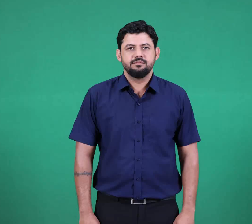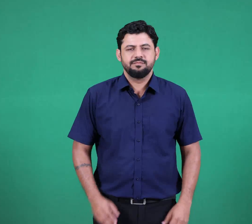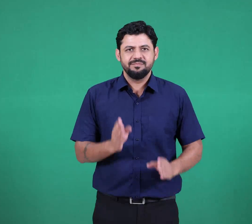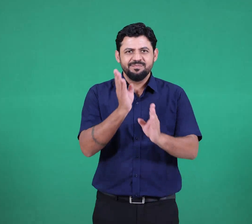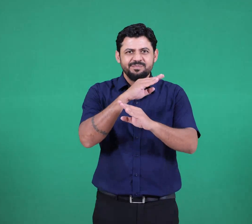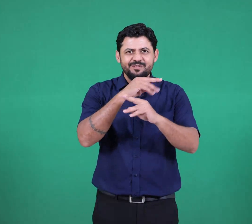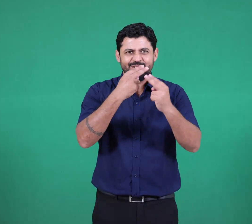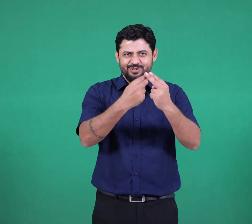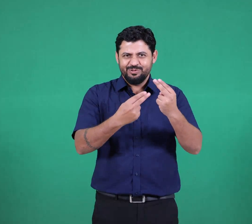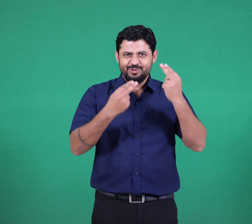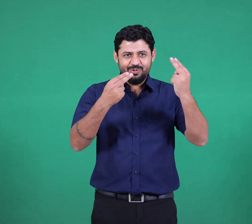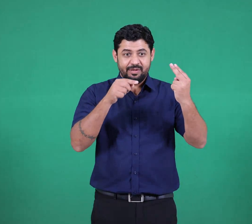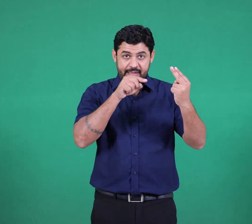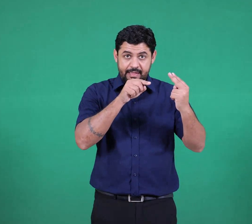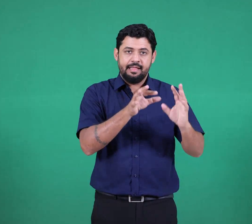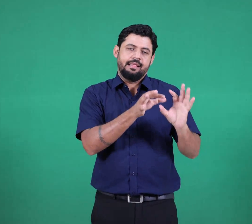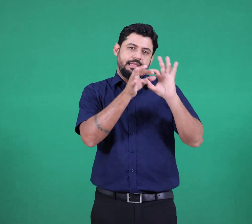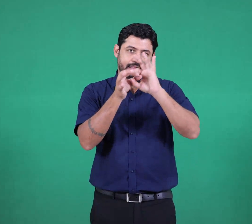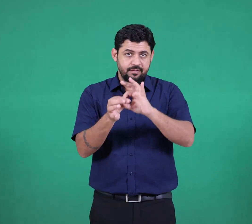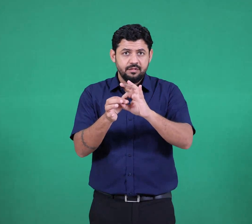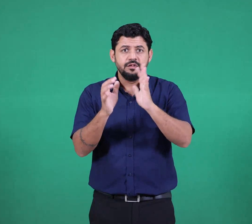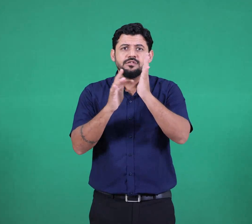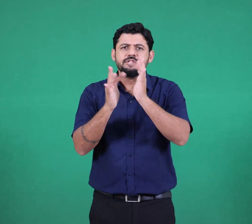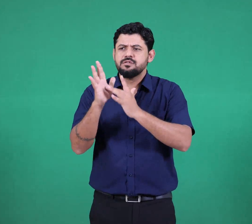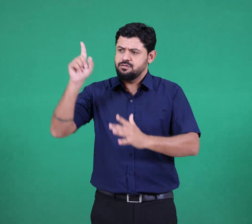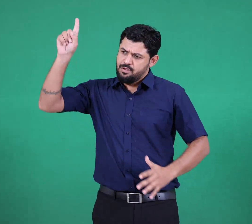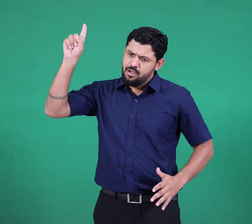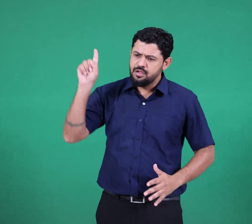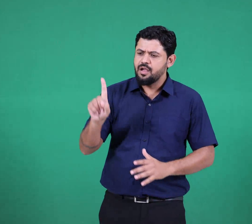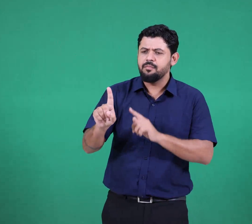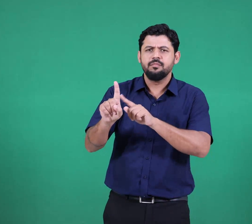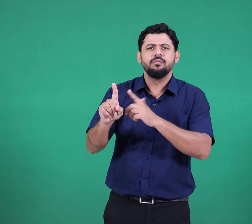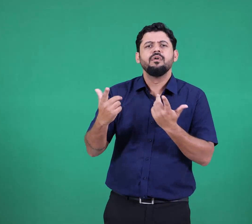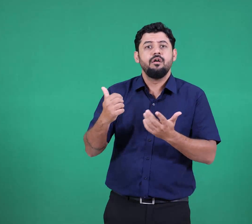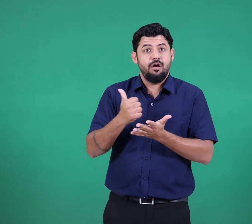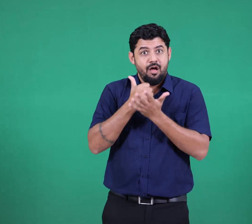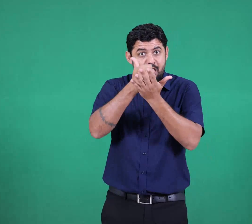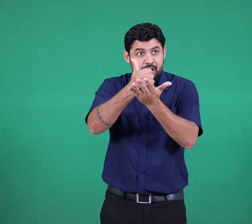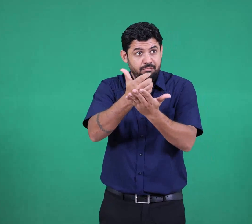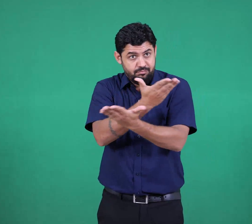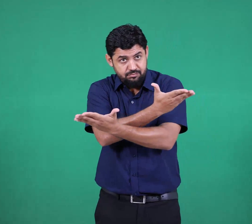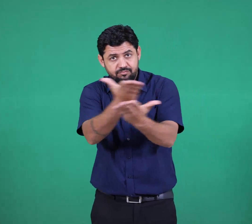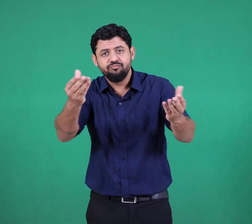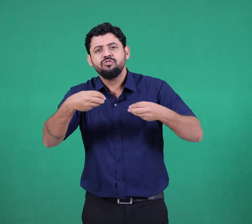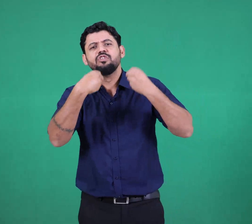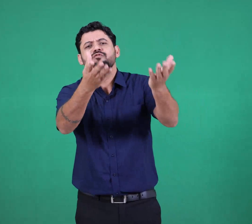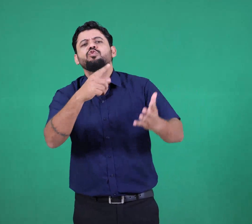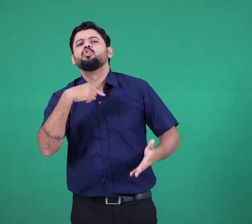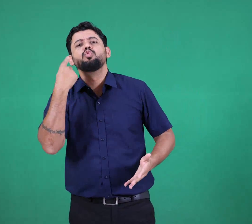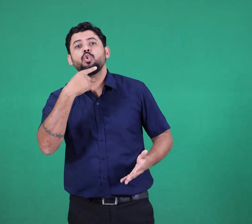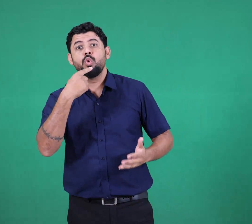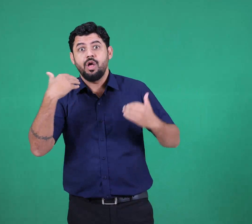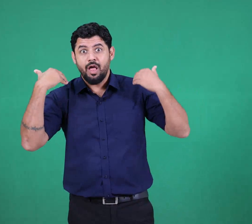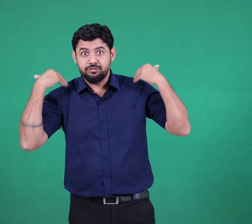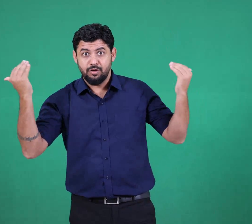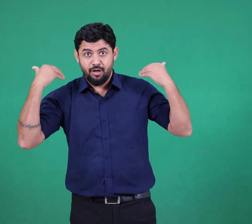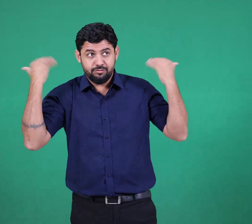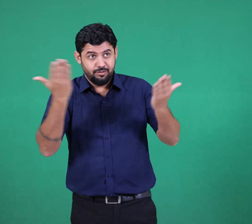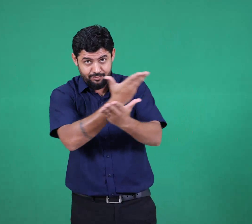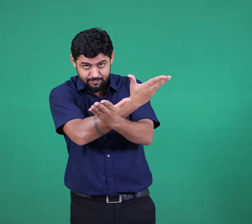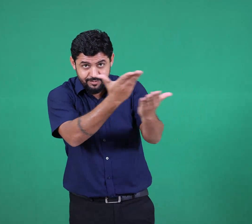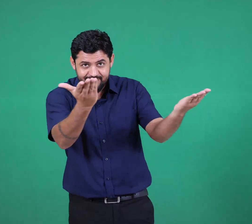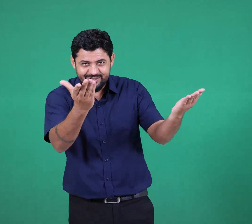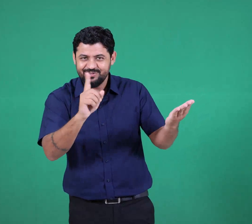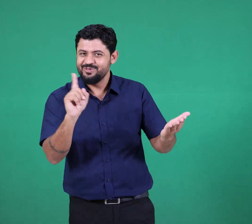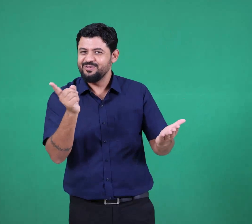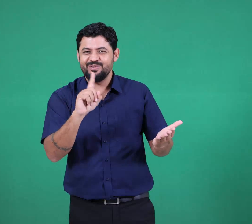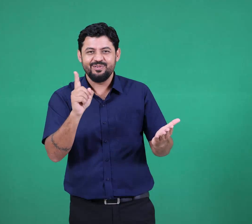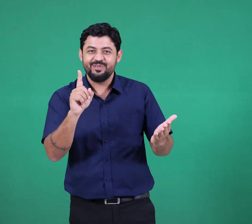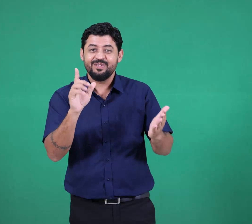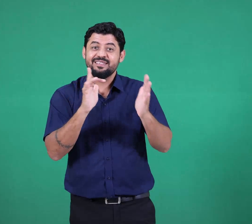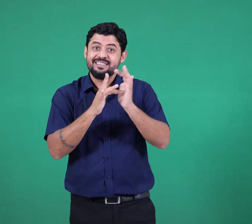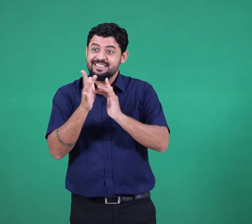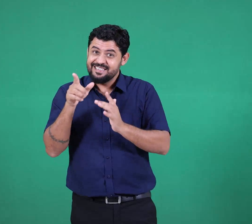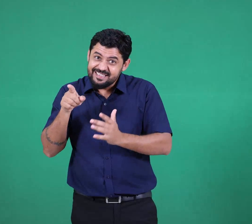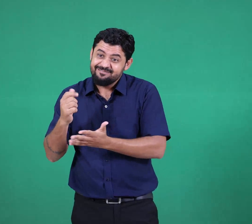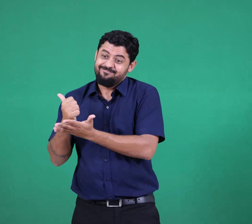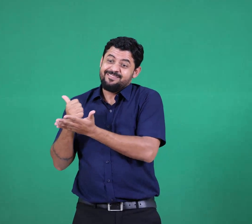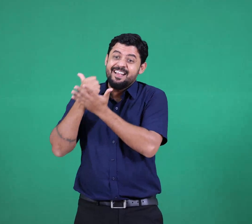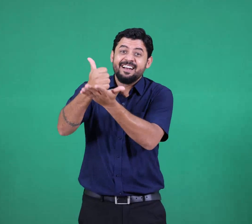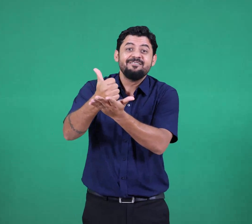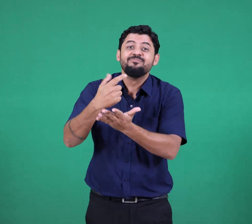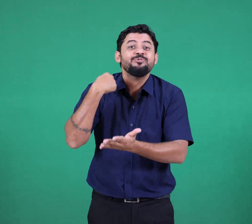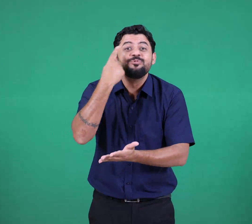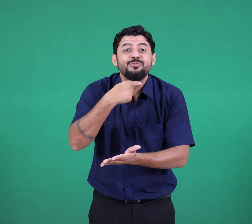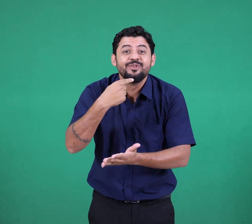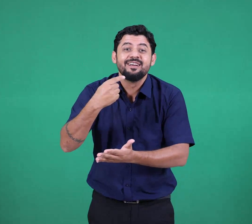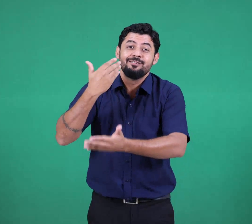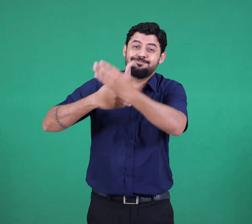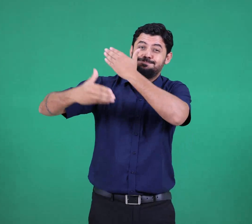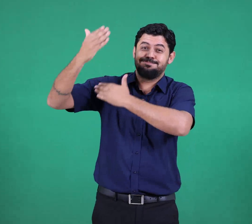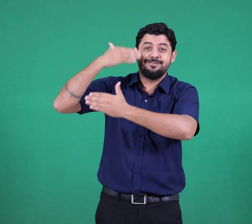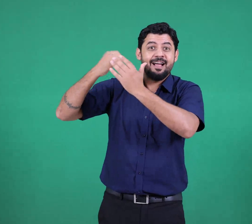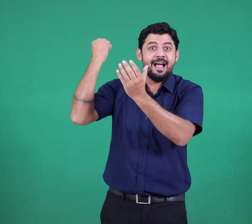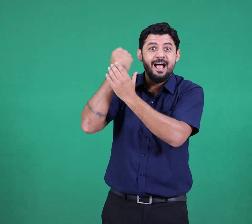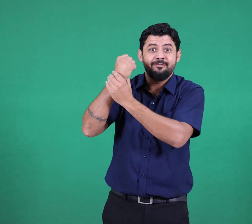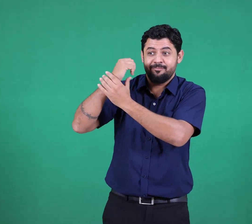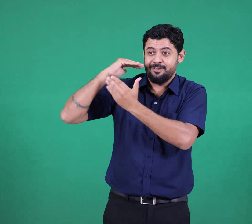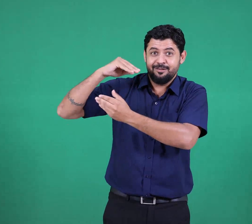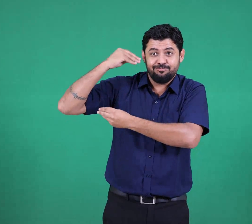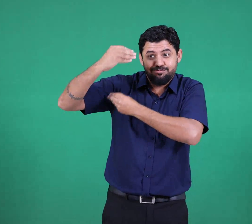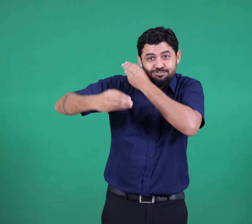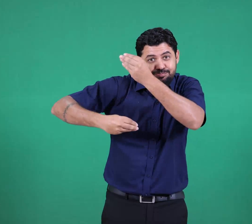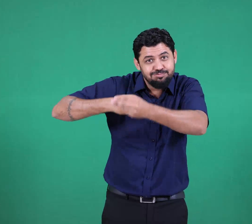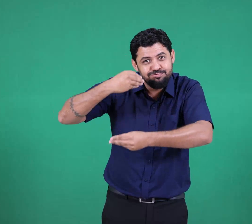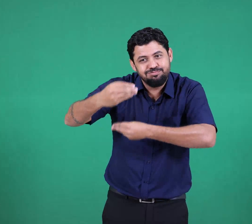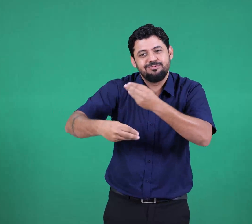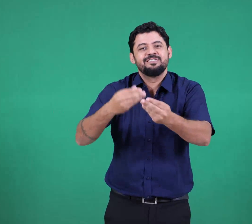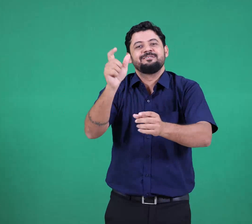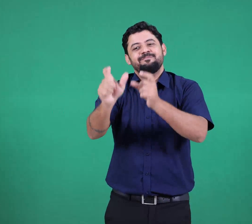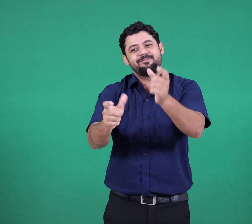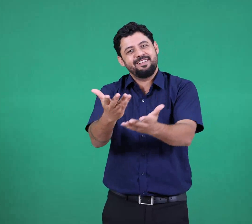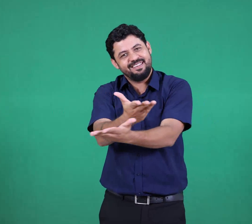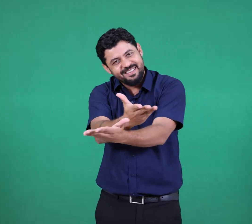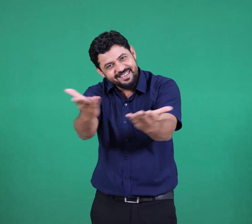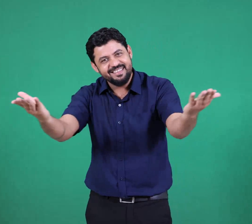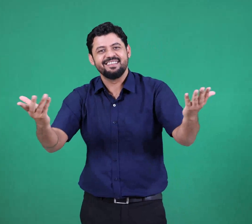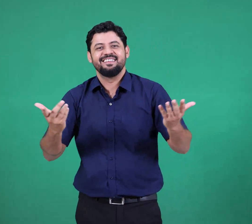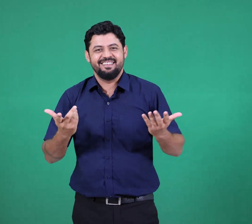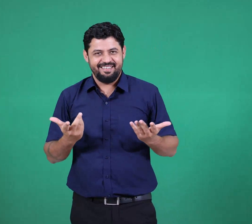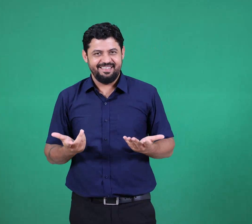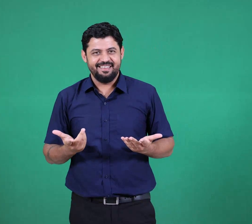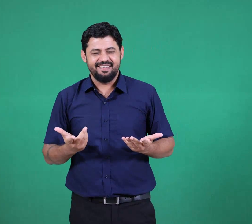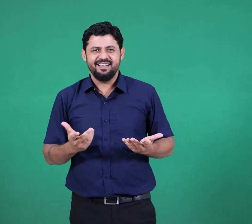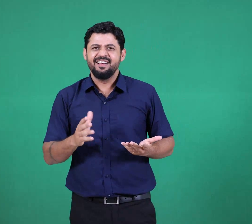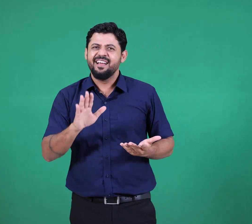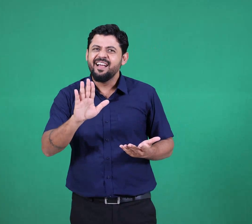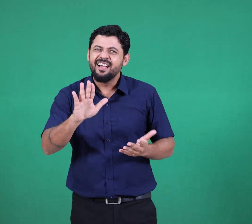For surely it is not the angels He helps, but the descendants of Abraham.